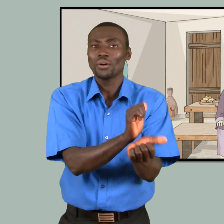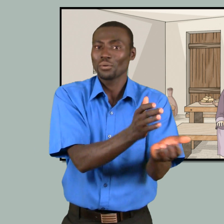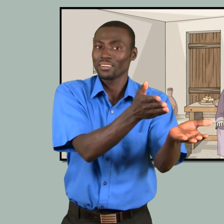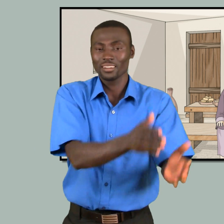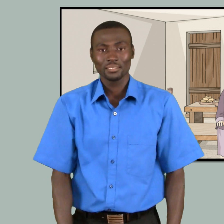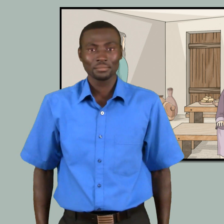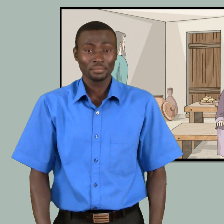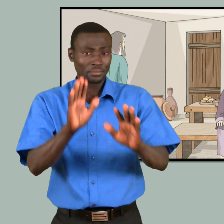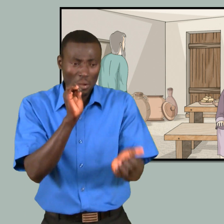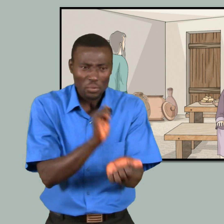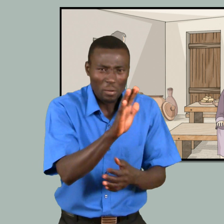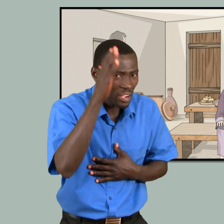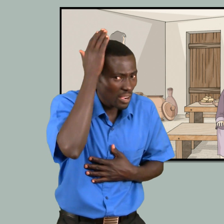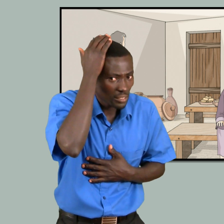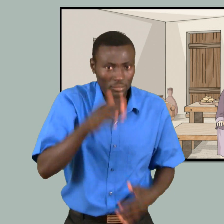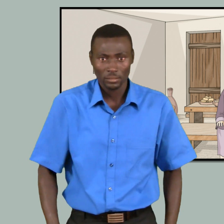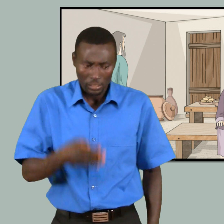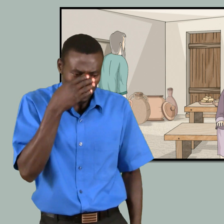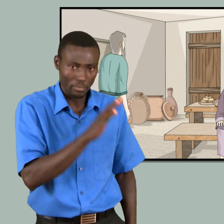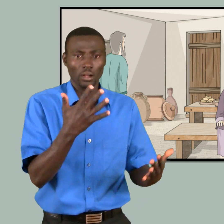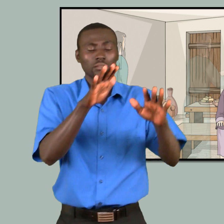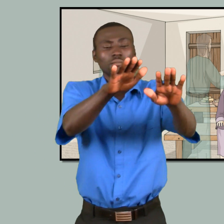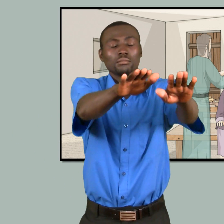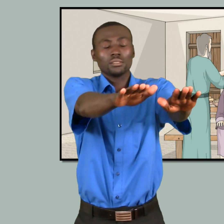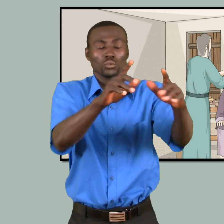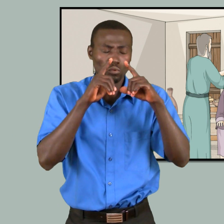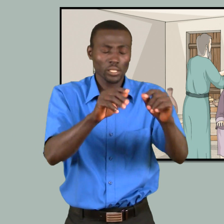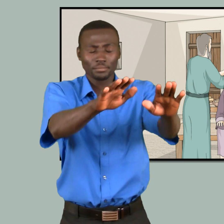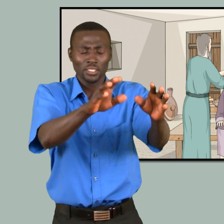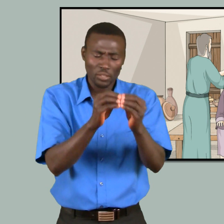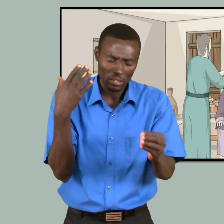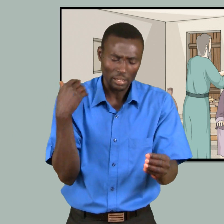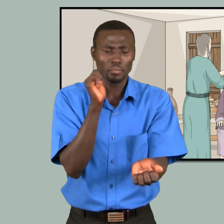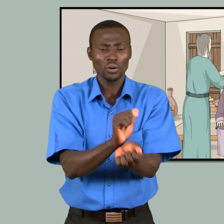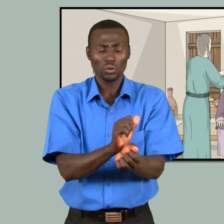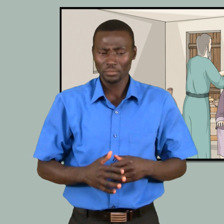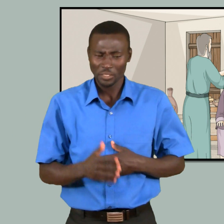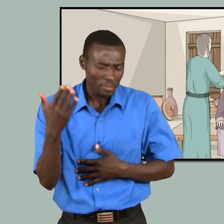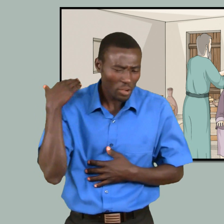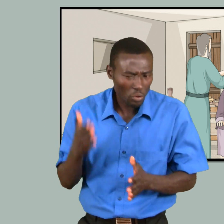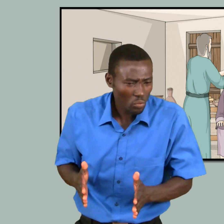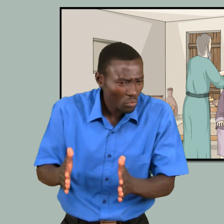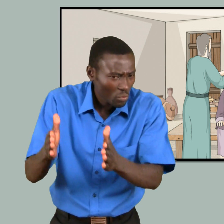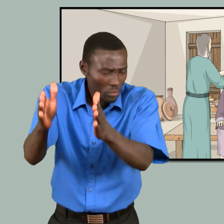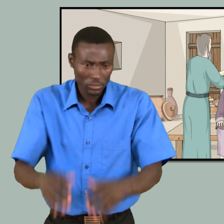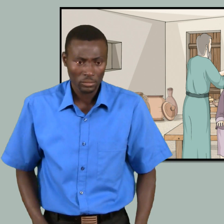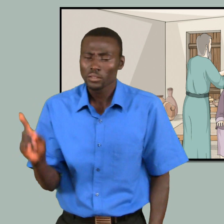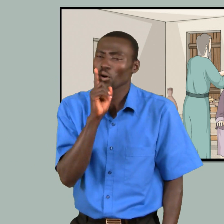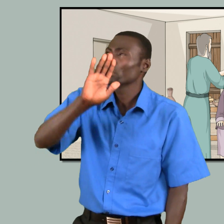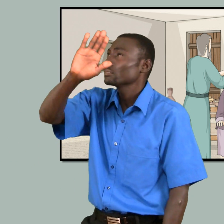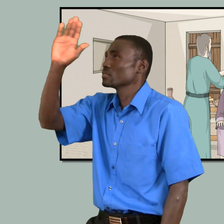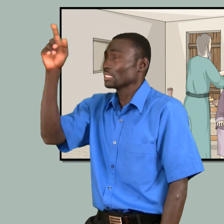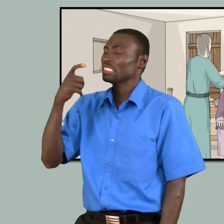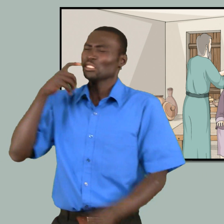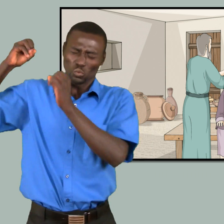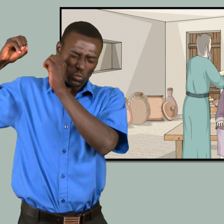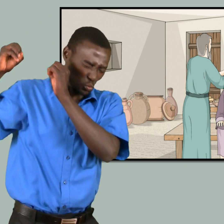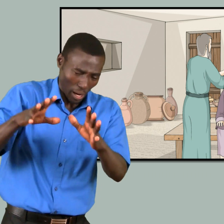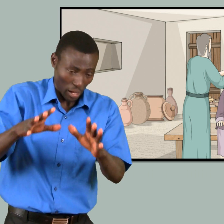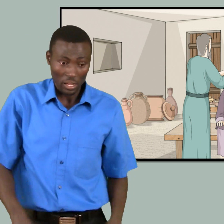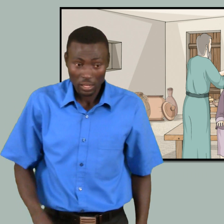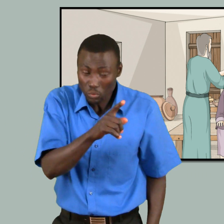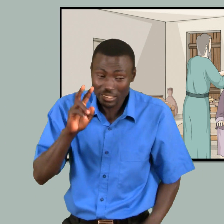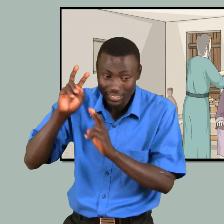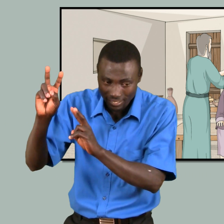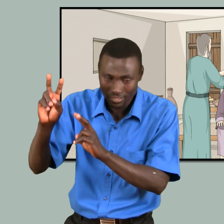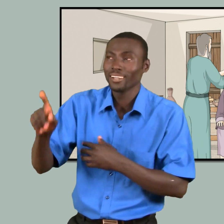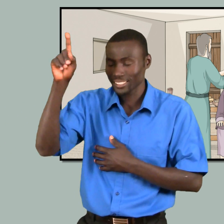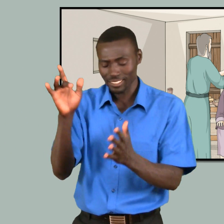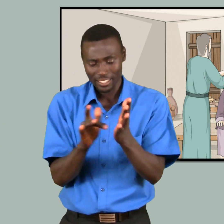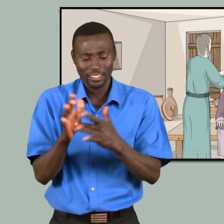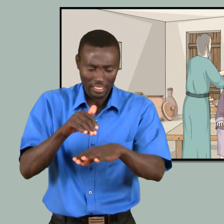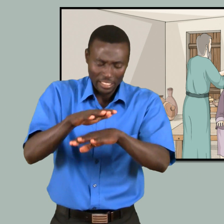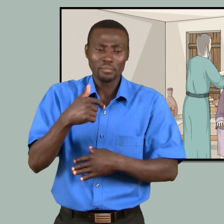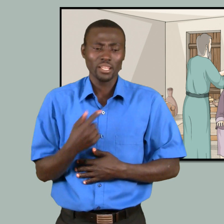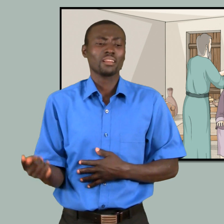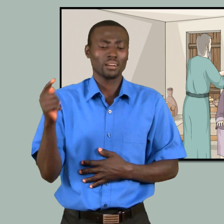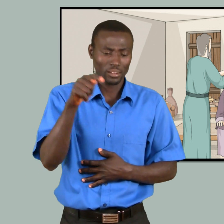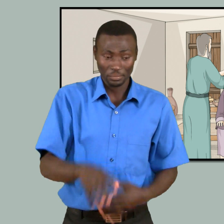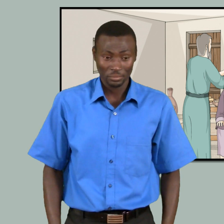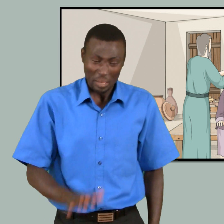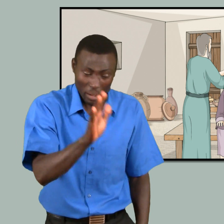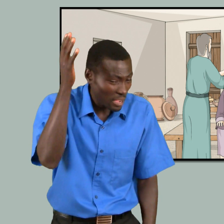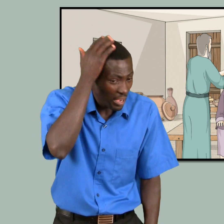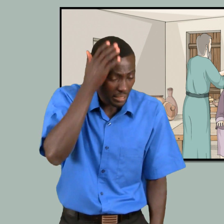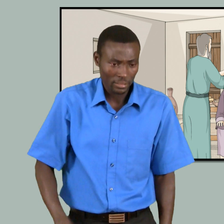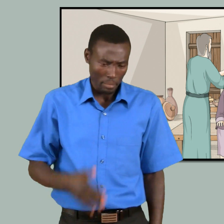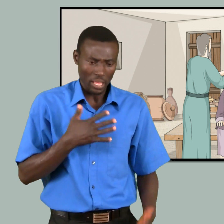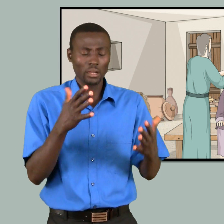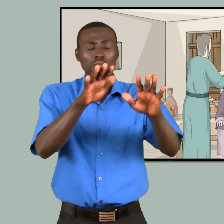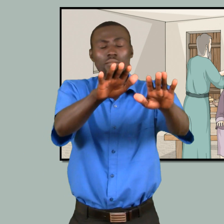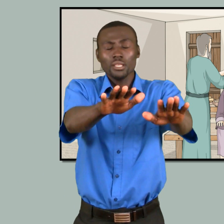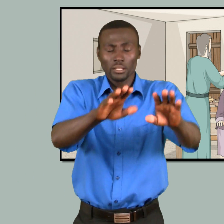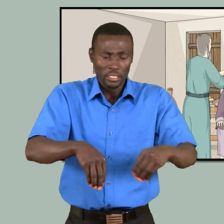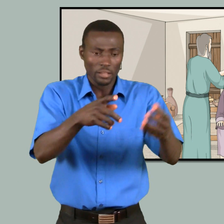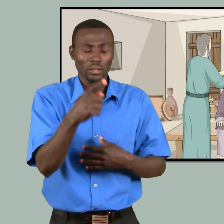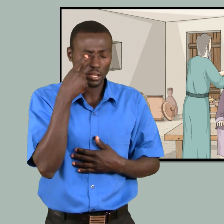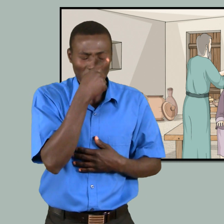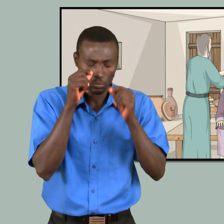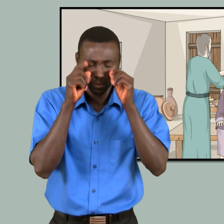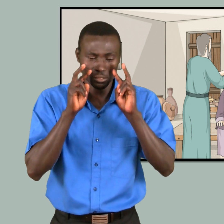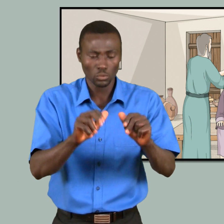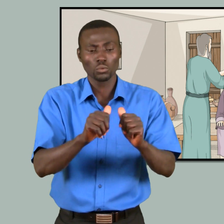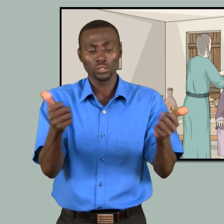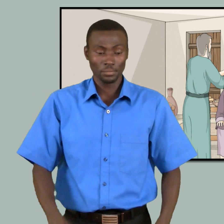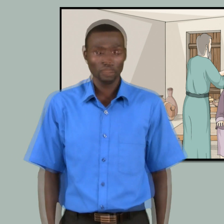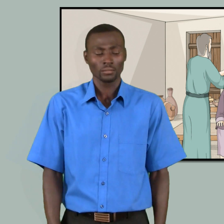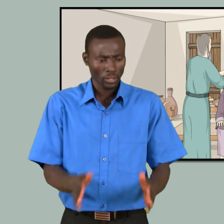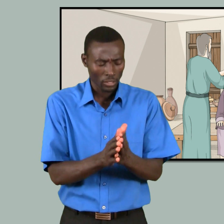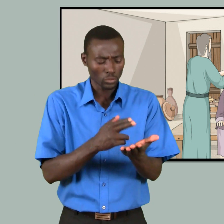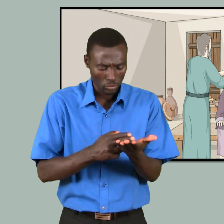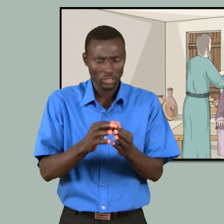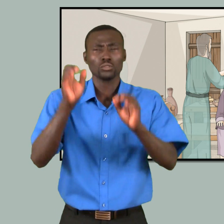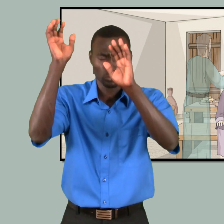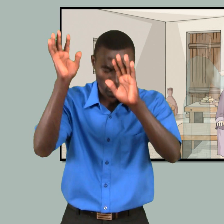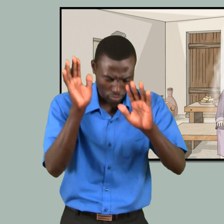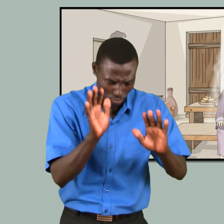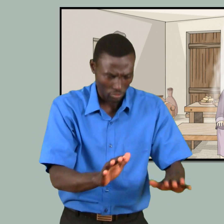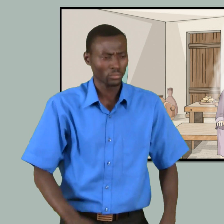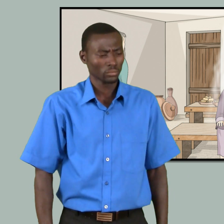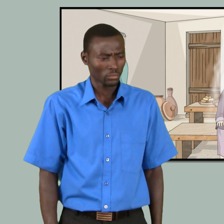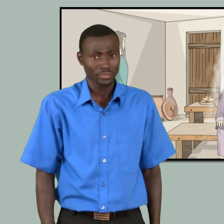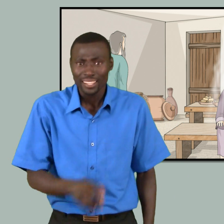“Brother Saul,” he said, “the Lord Jesus, who appeared to you on the road as you were coming here, has sent me so that you may see again and be filled with the Holy Spirit.”